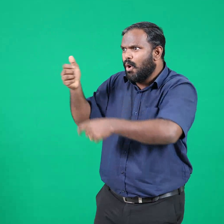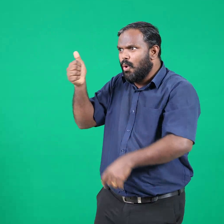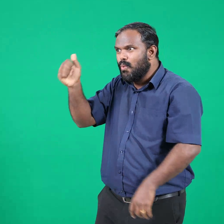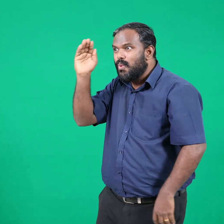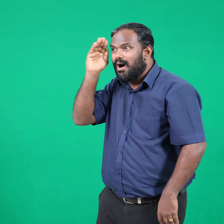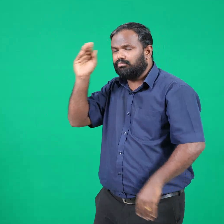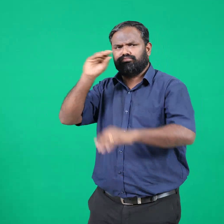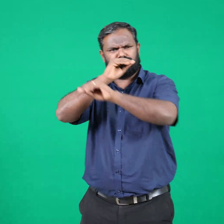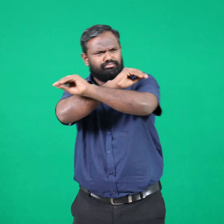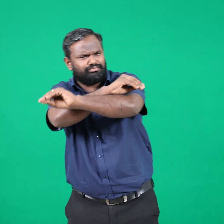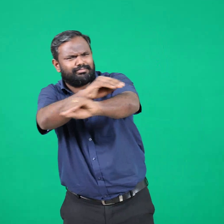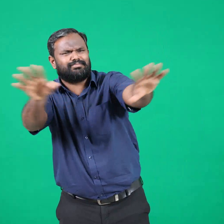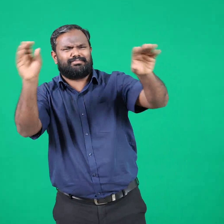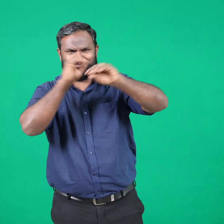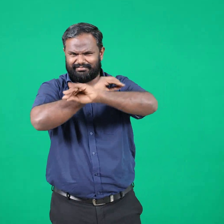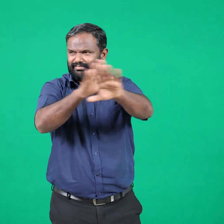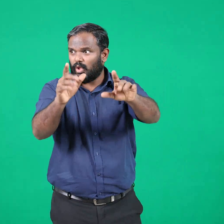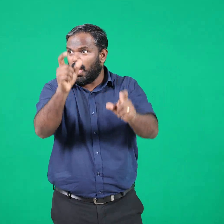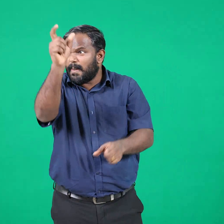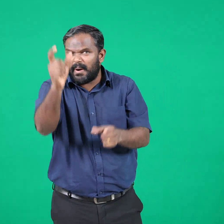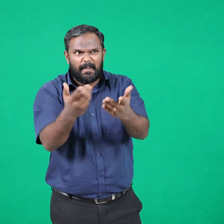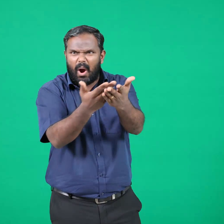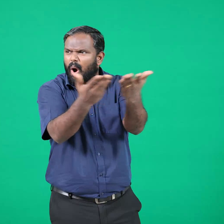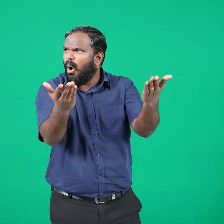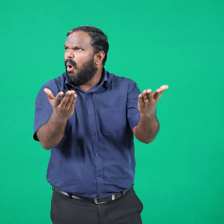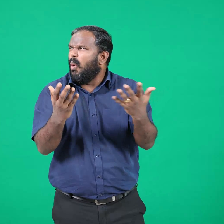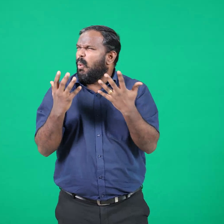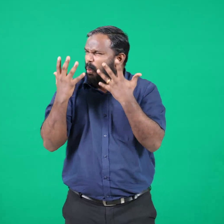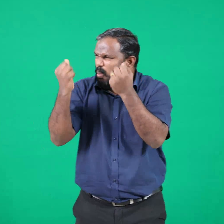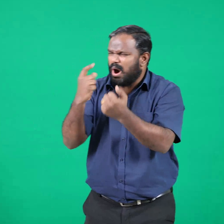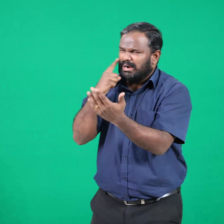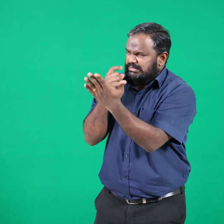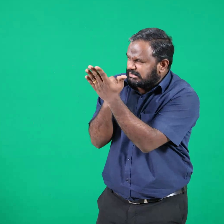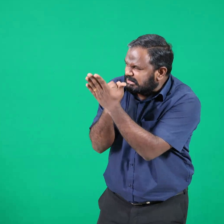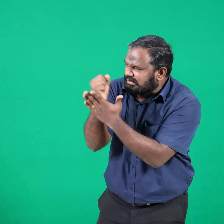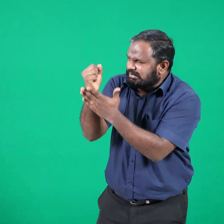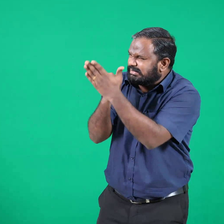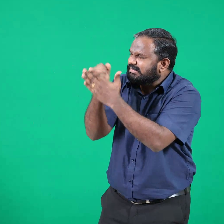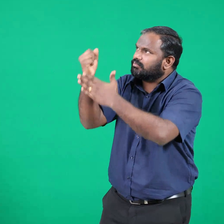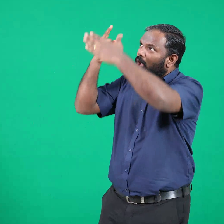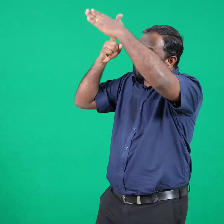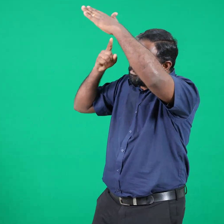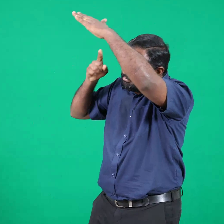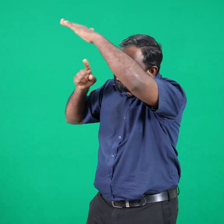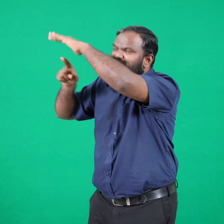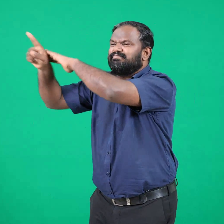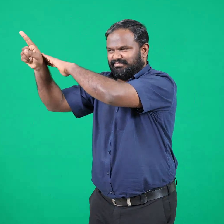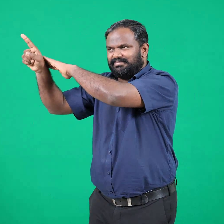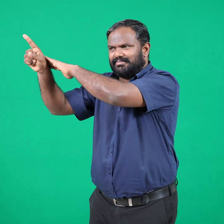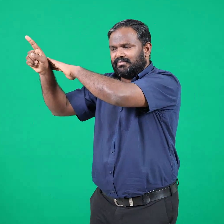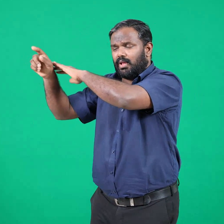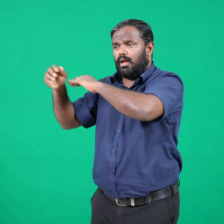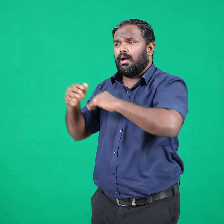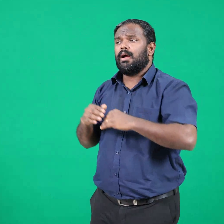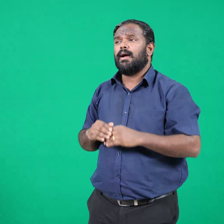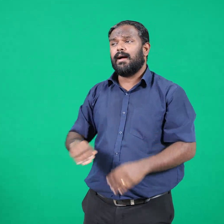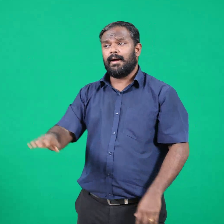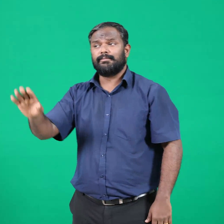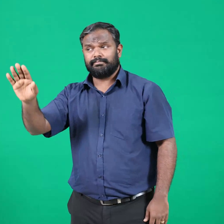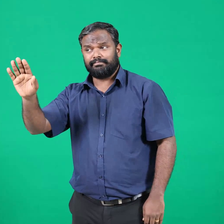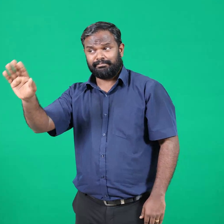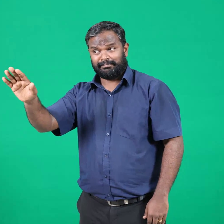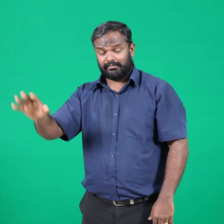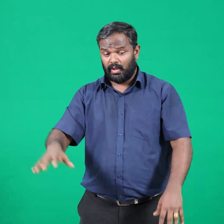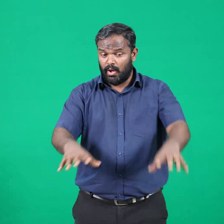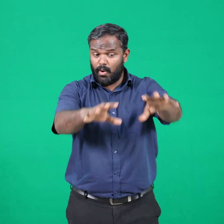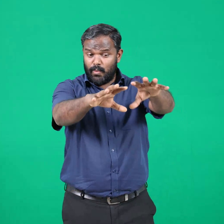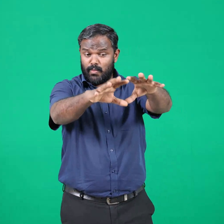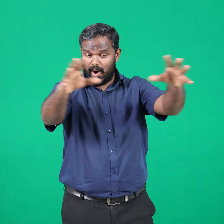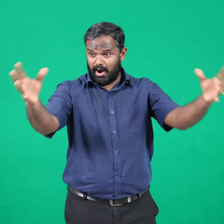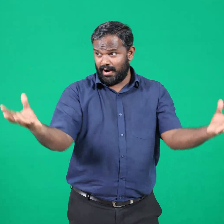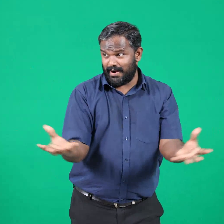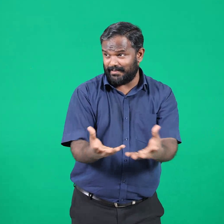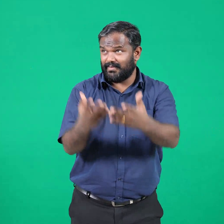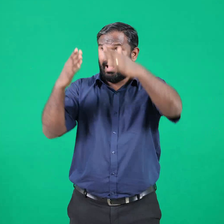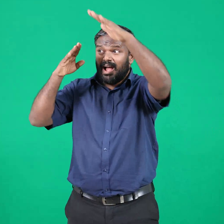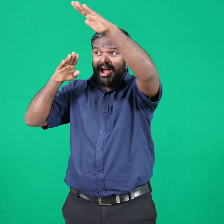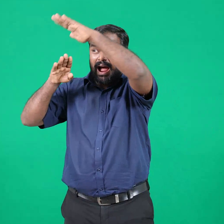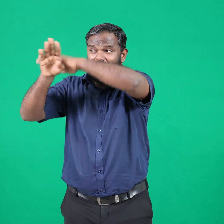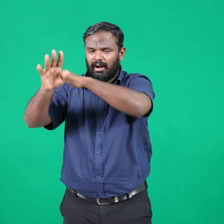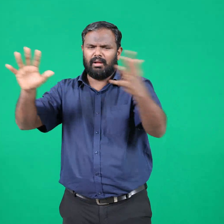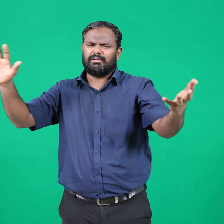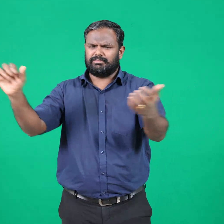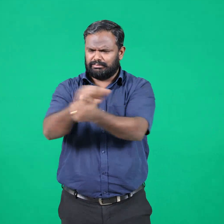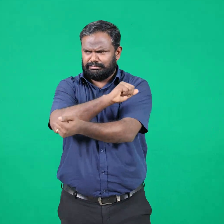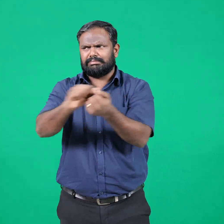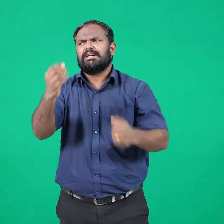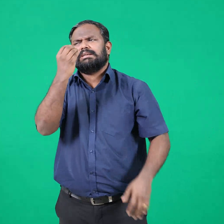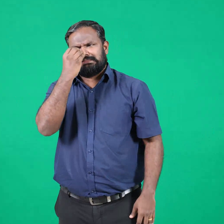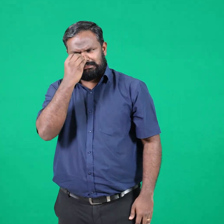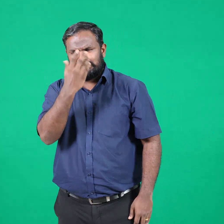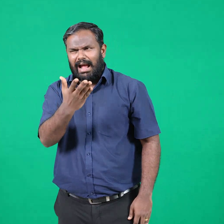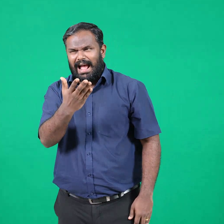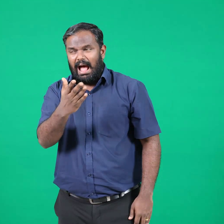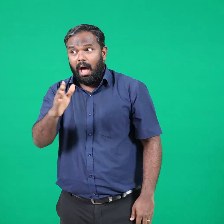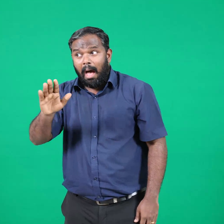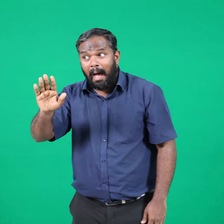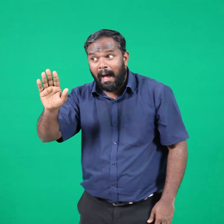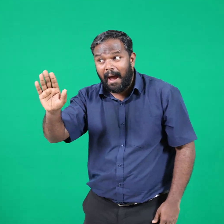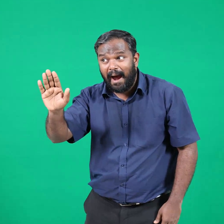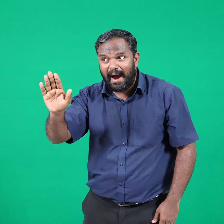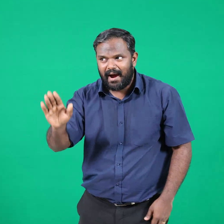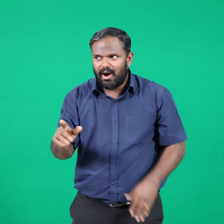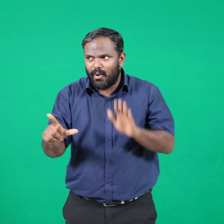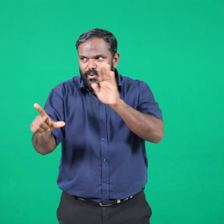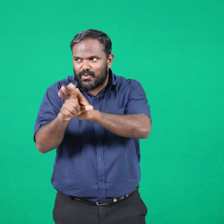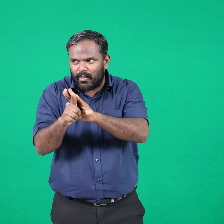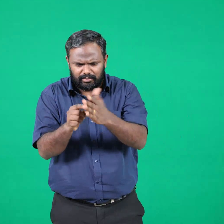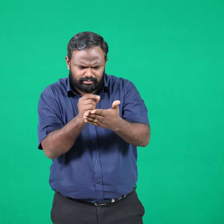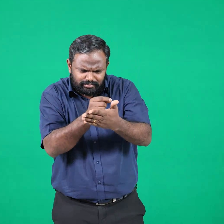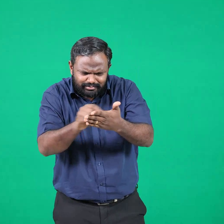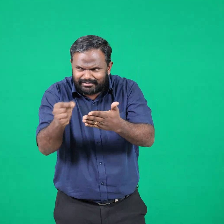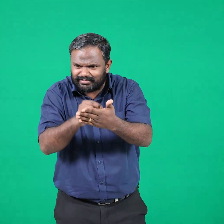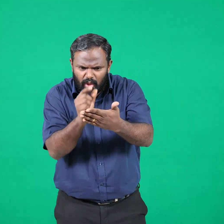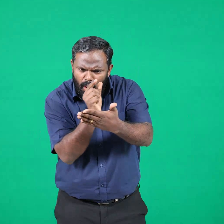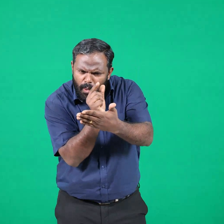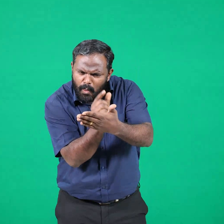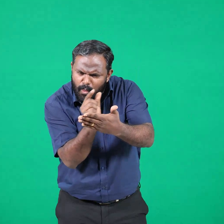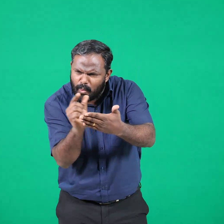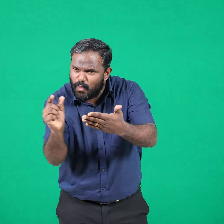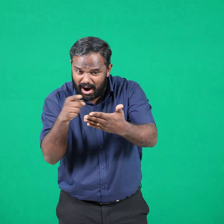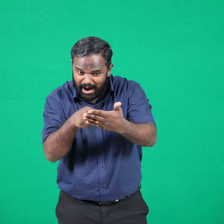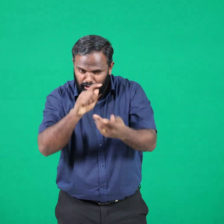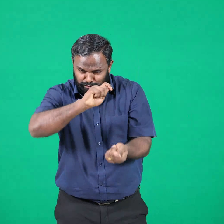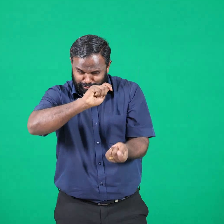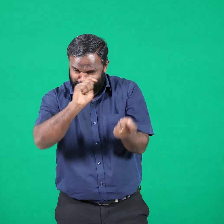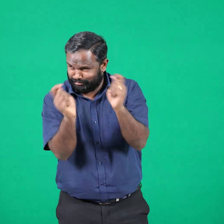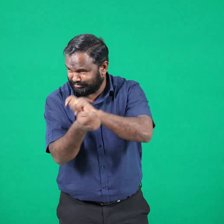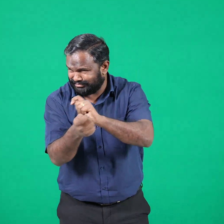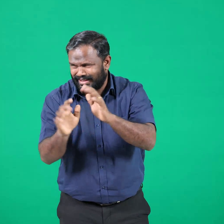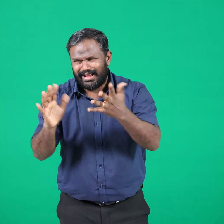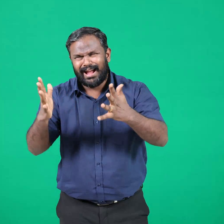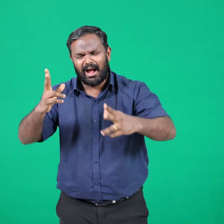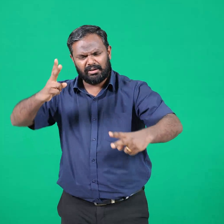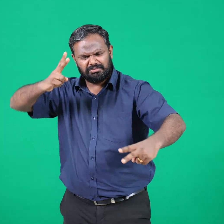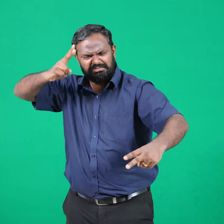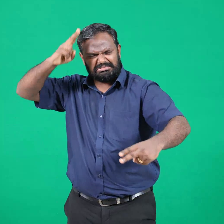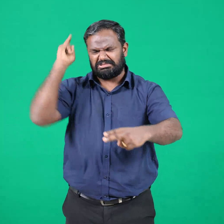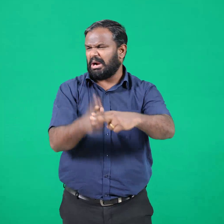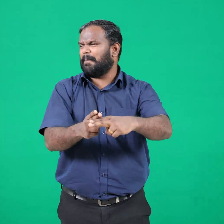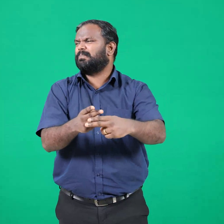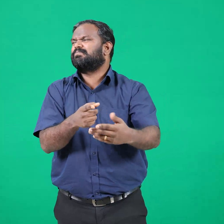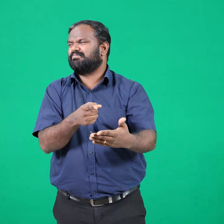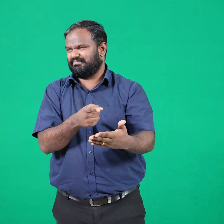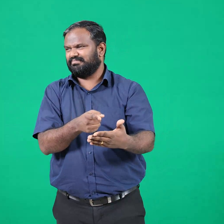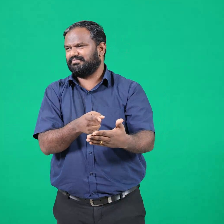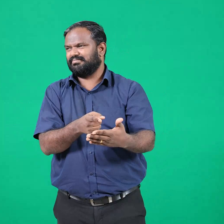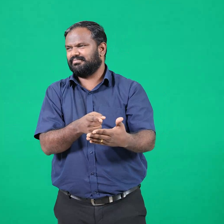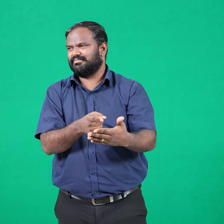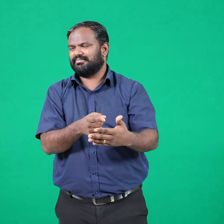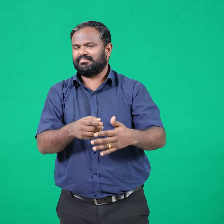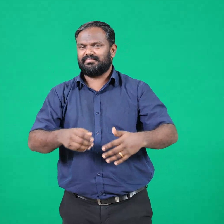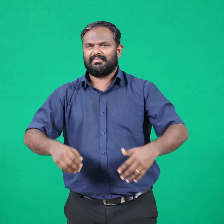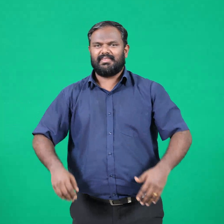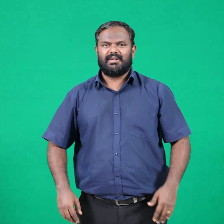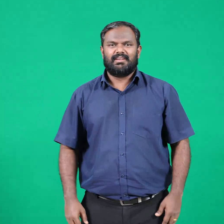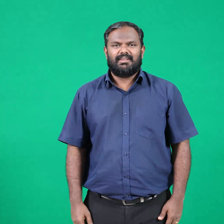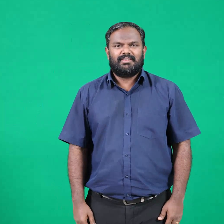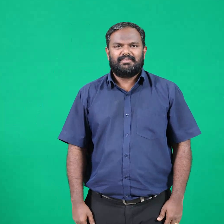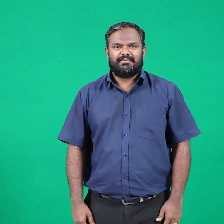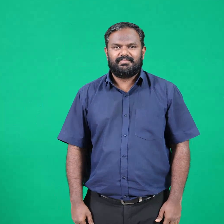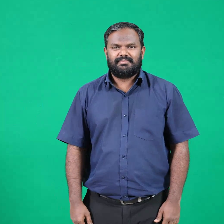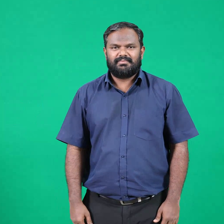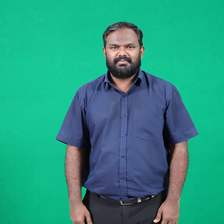But it is easier for heaven and earth to pass away than for a single stroke of a pen to drop out of the Law.